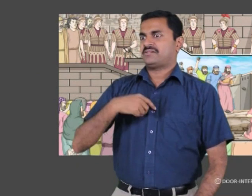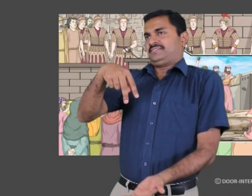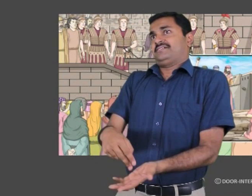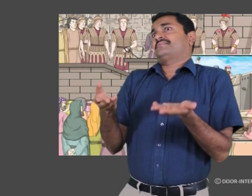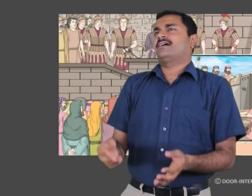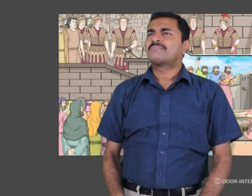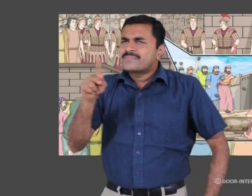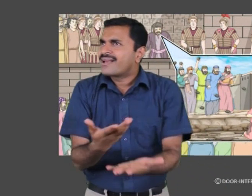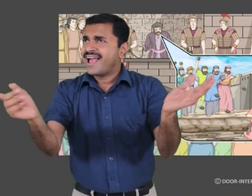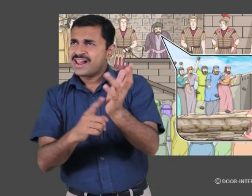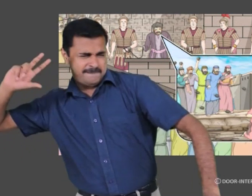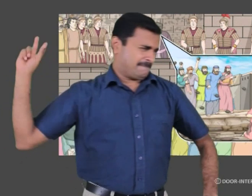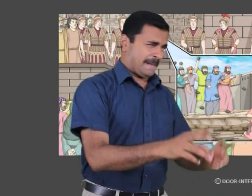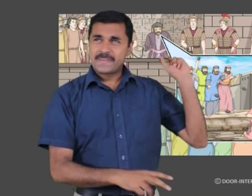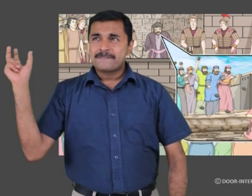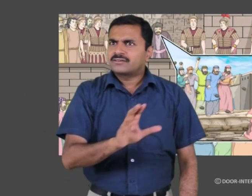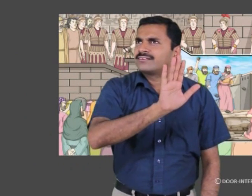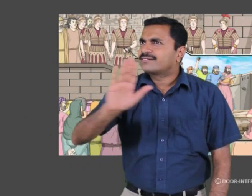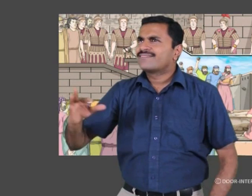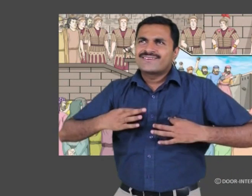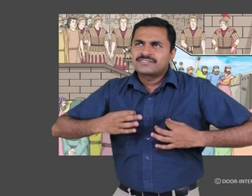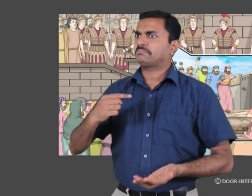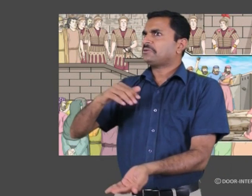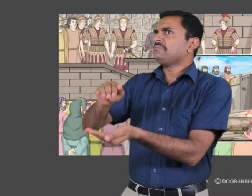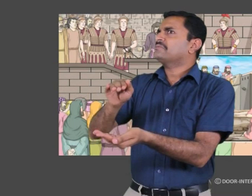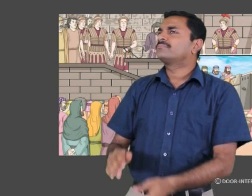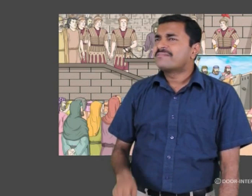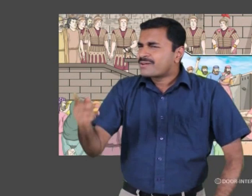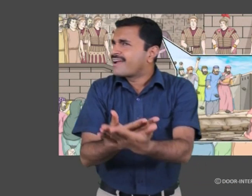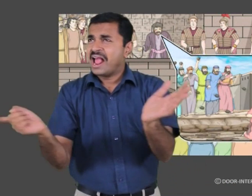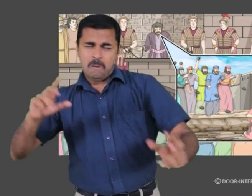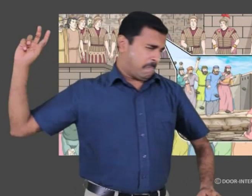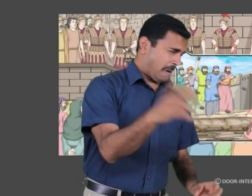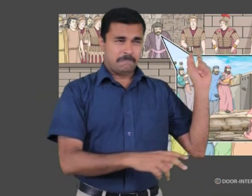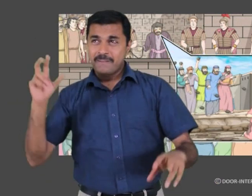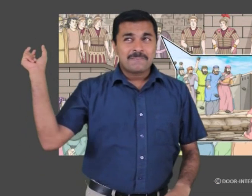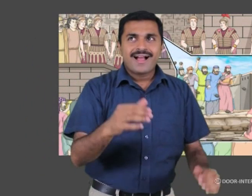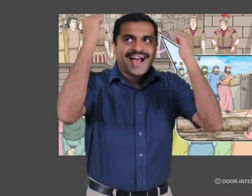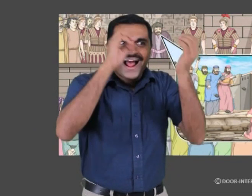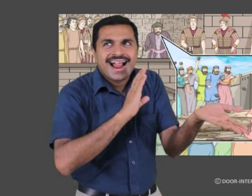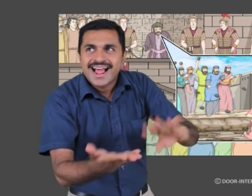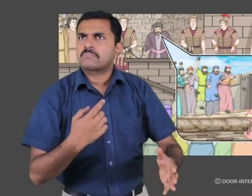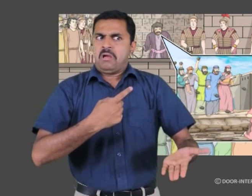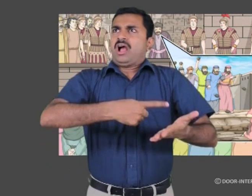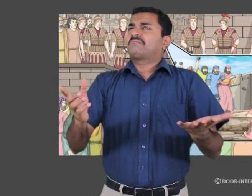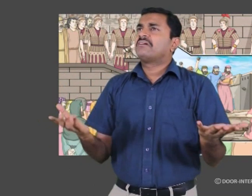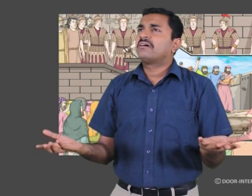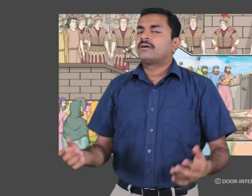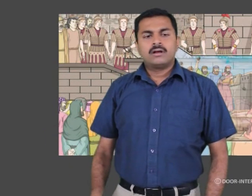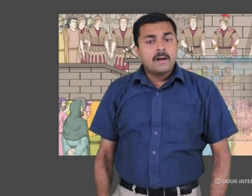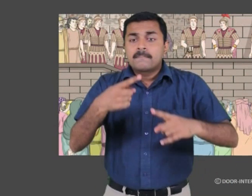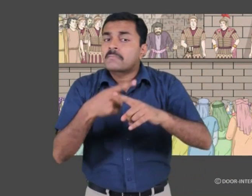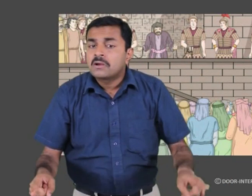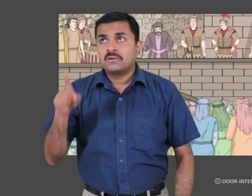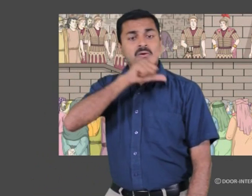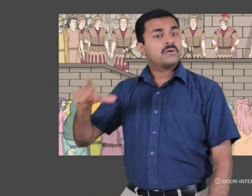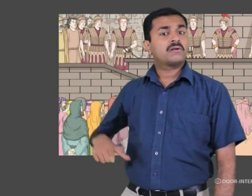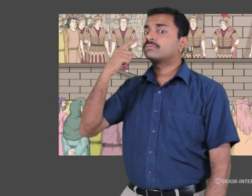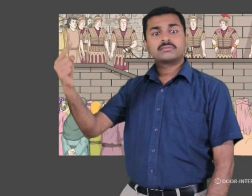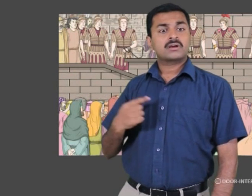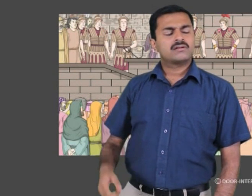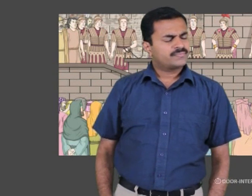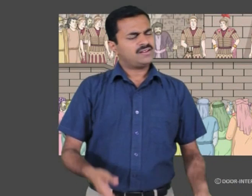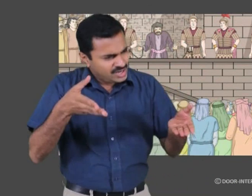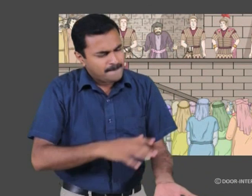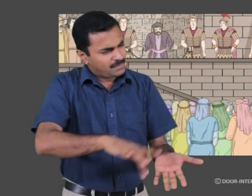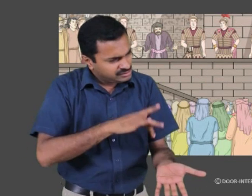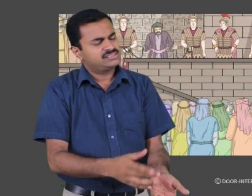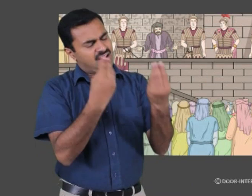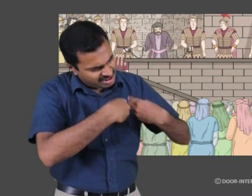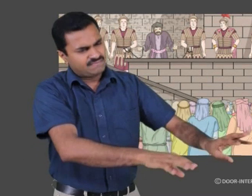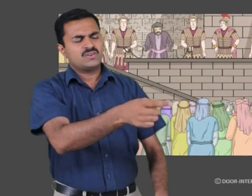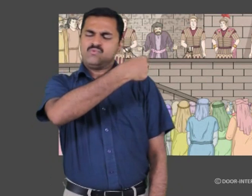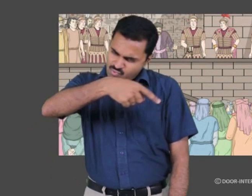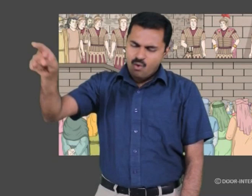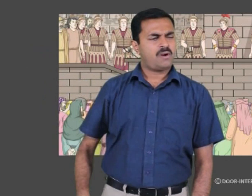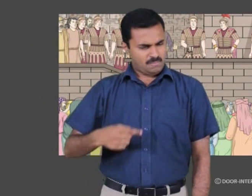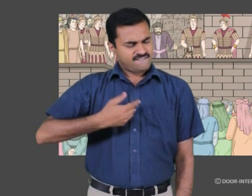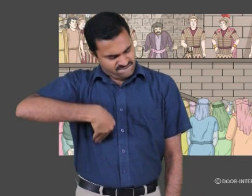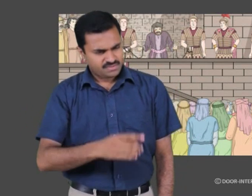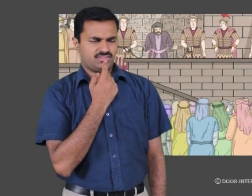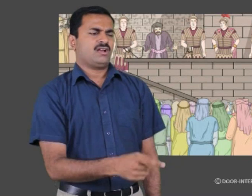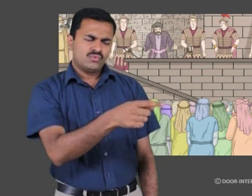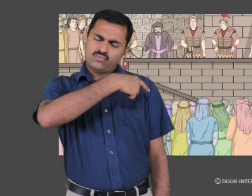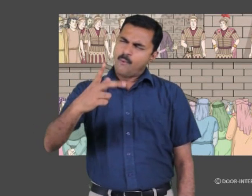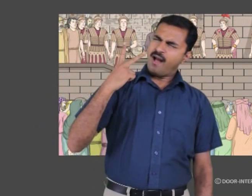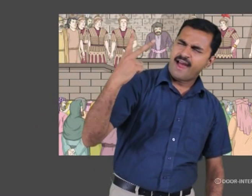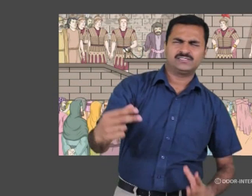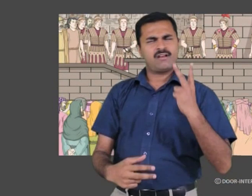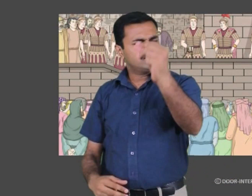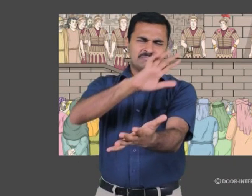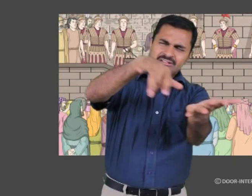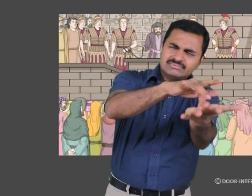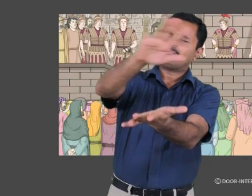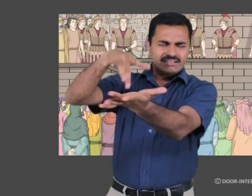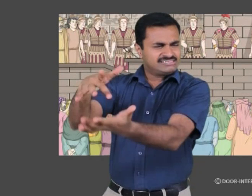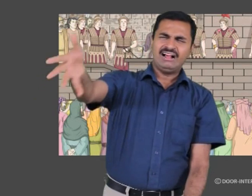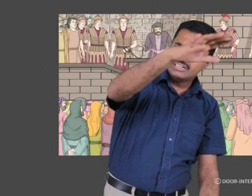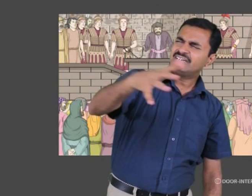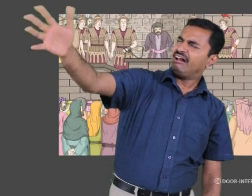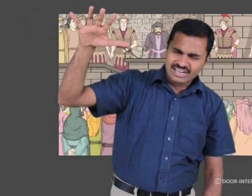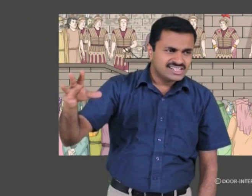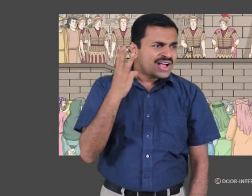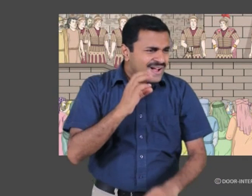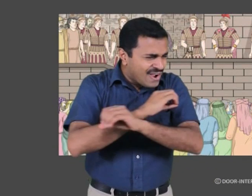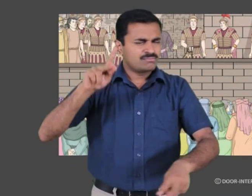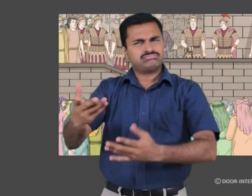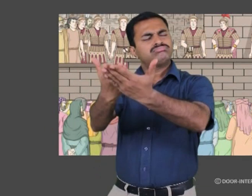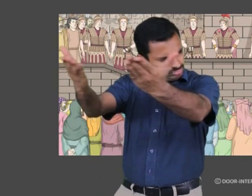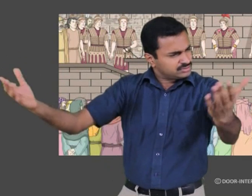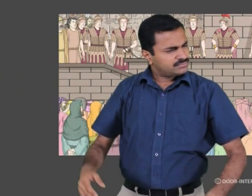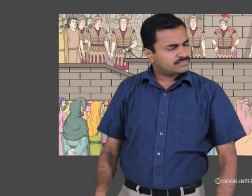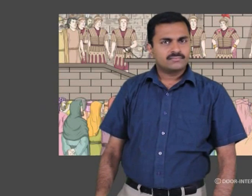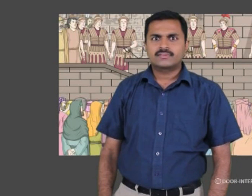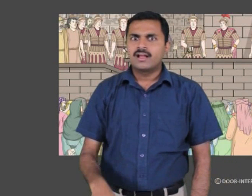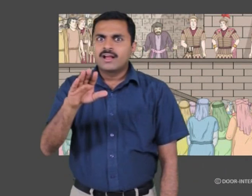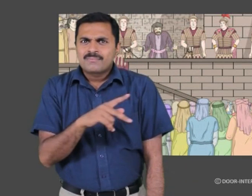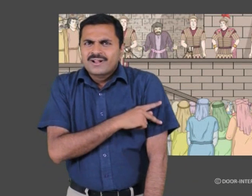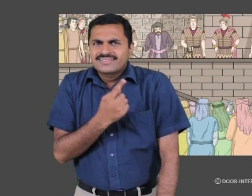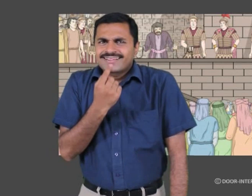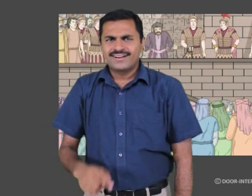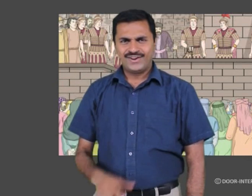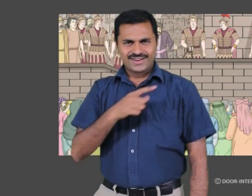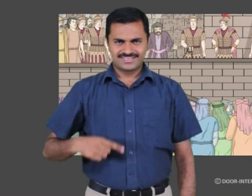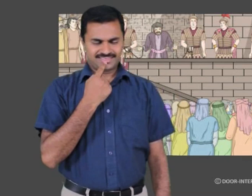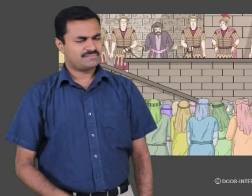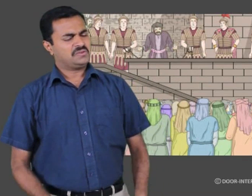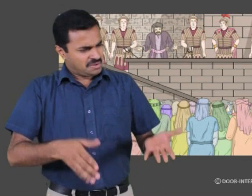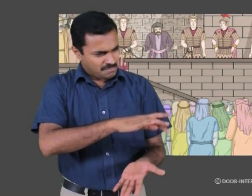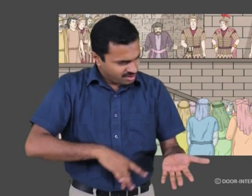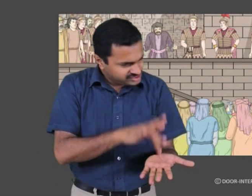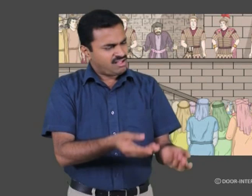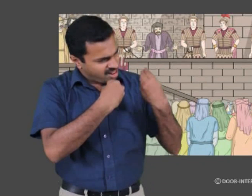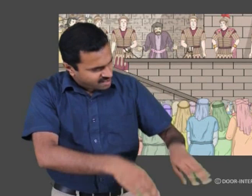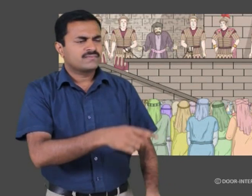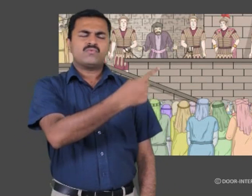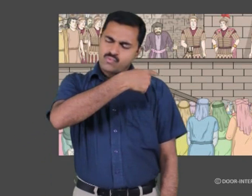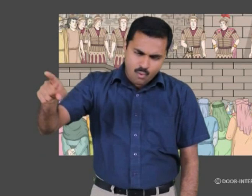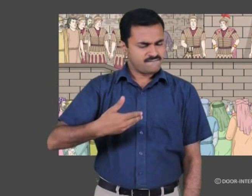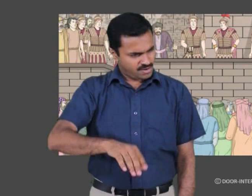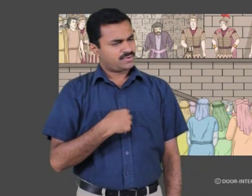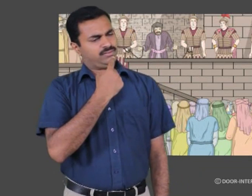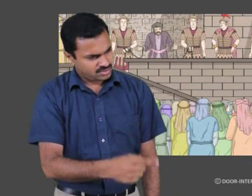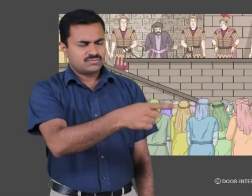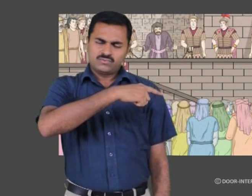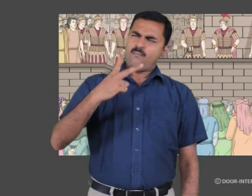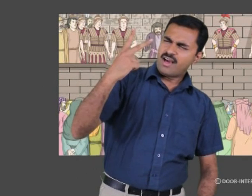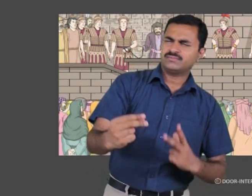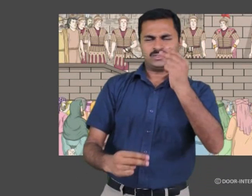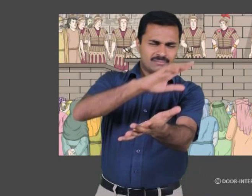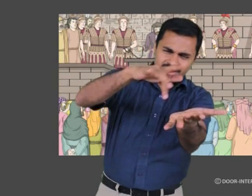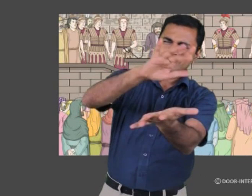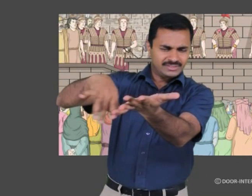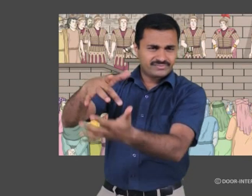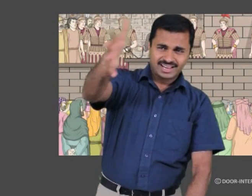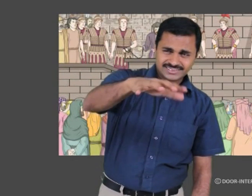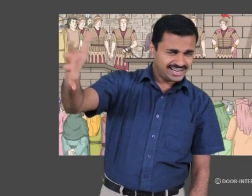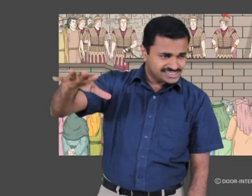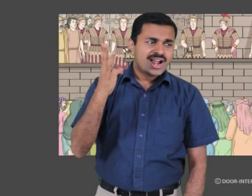And when the blood of Your witness Stephen was shed, I stood there giving my approval and watching over the garments of those who killed him.’ Then He said to me, ‘Go!